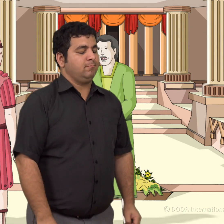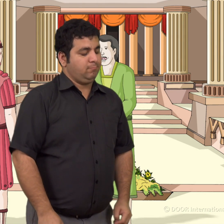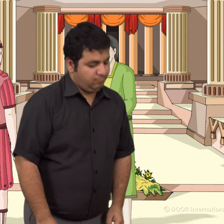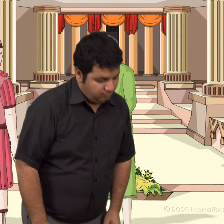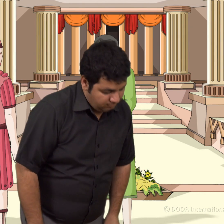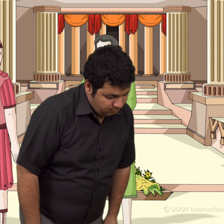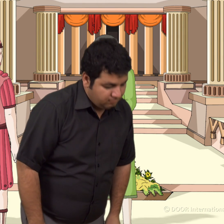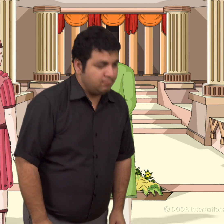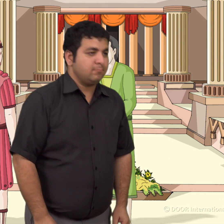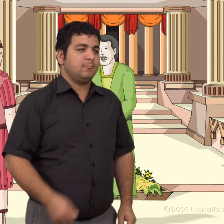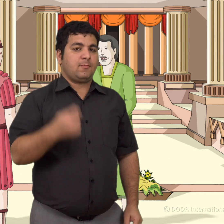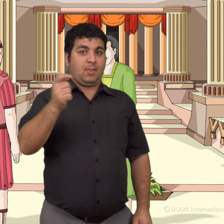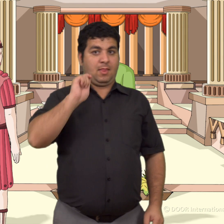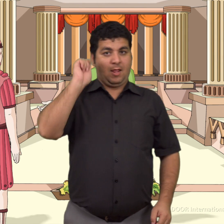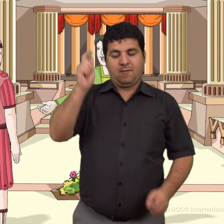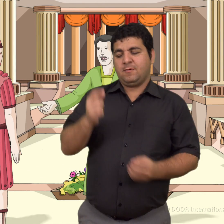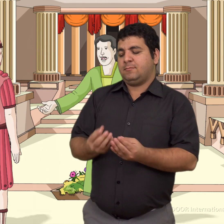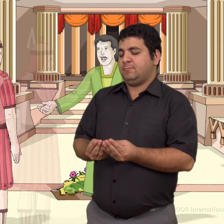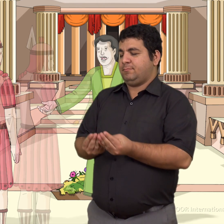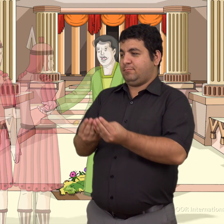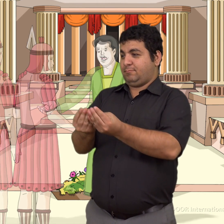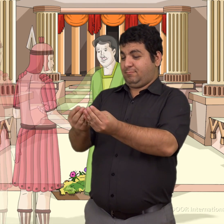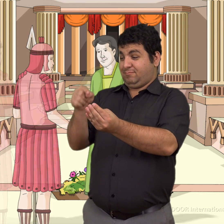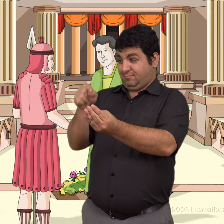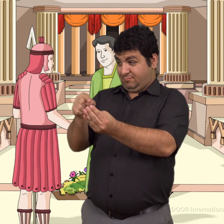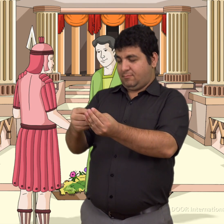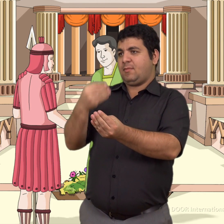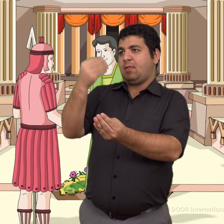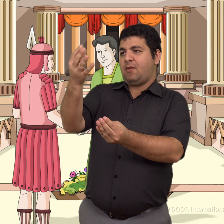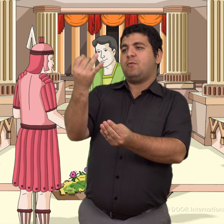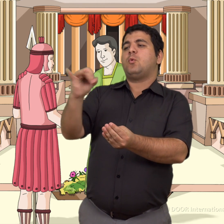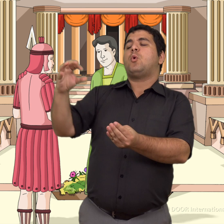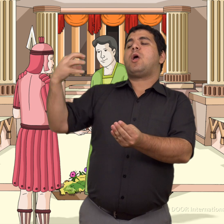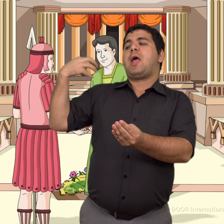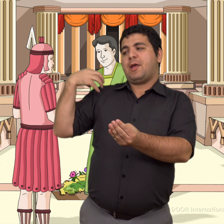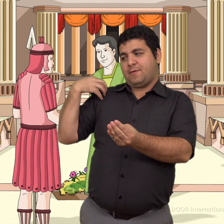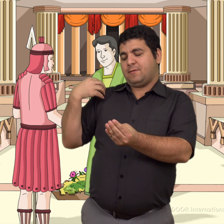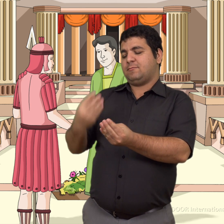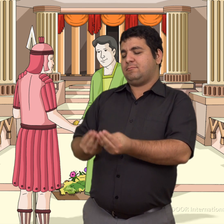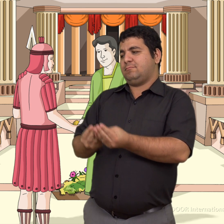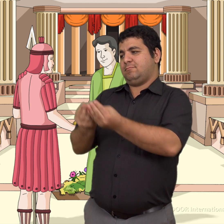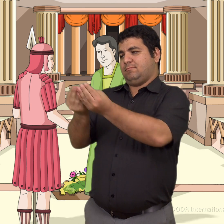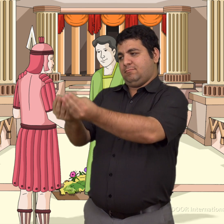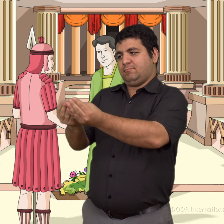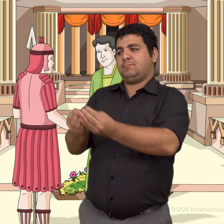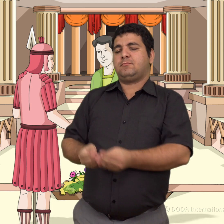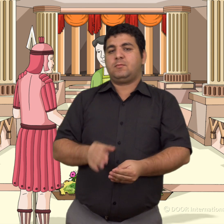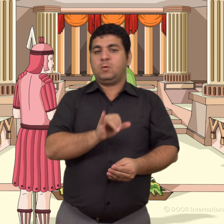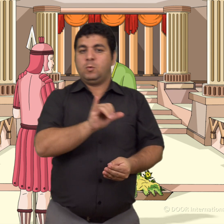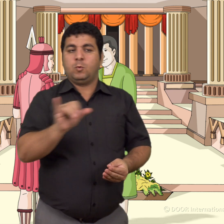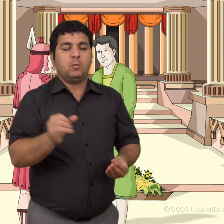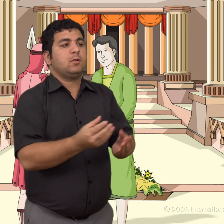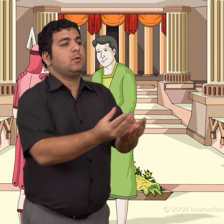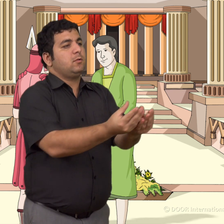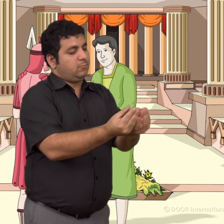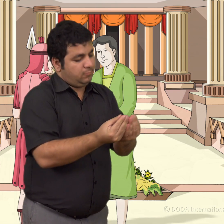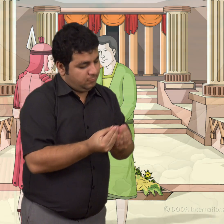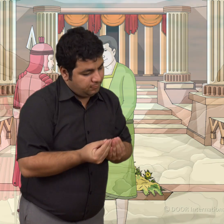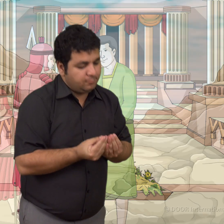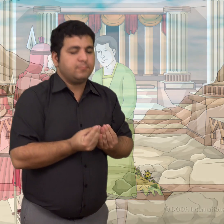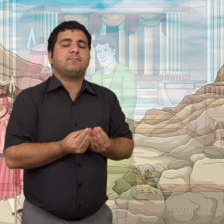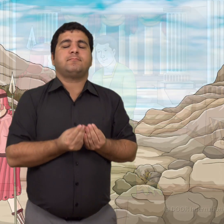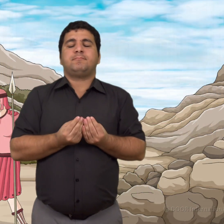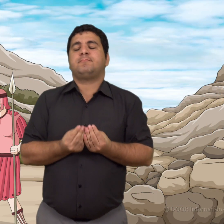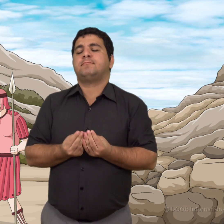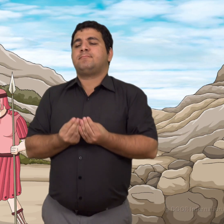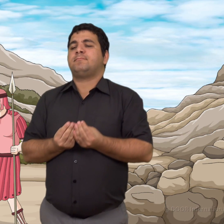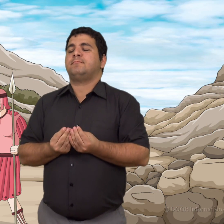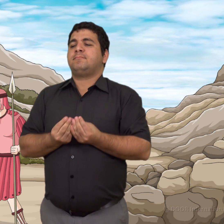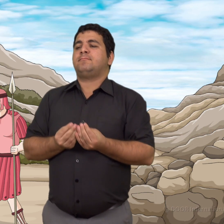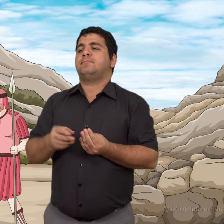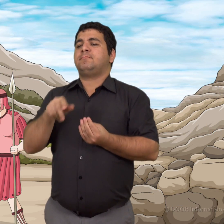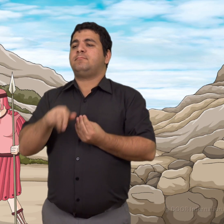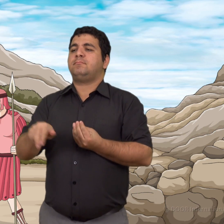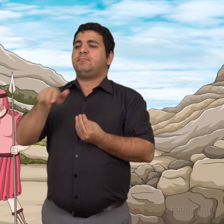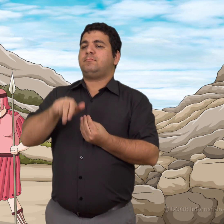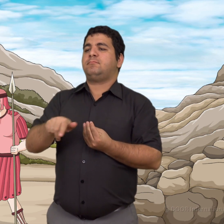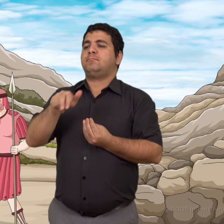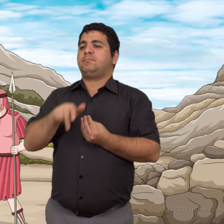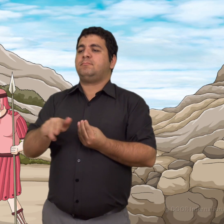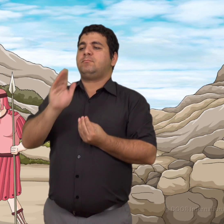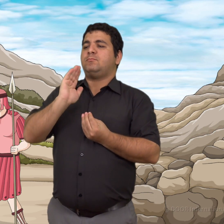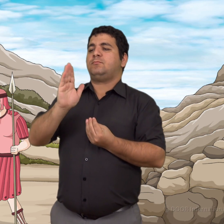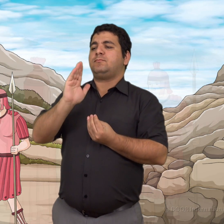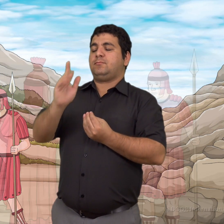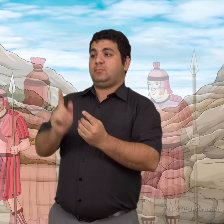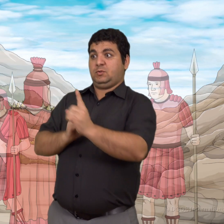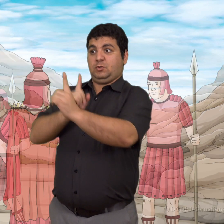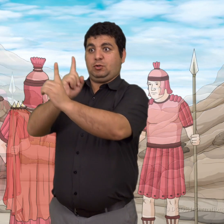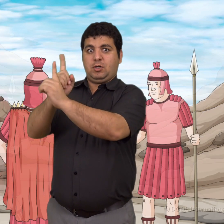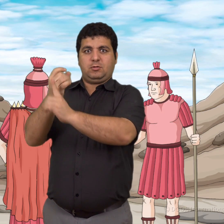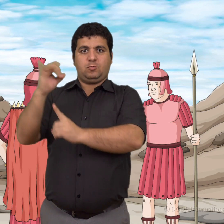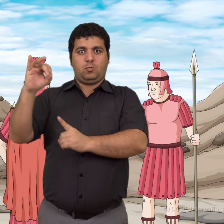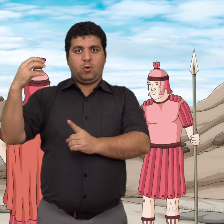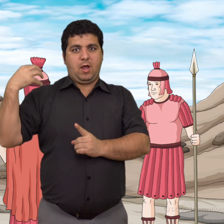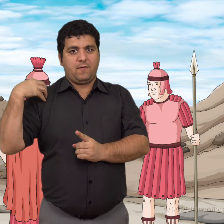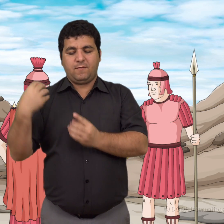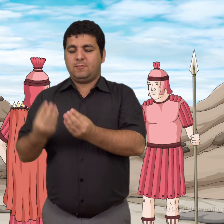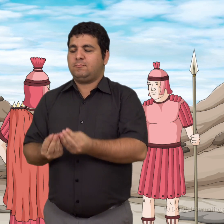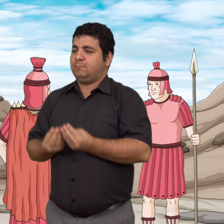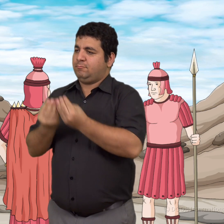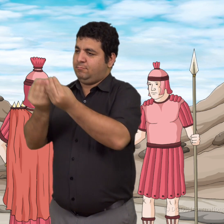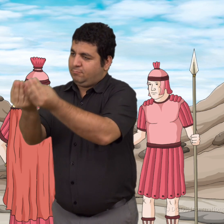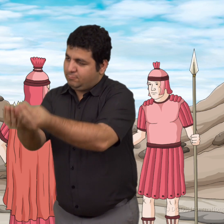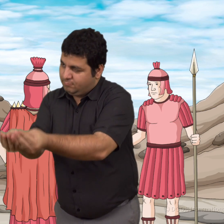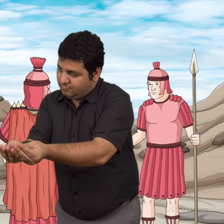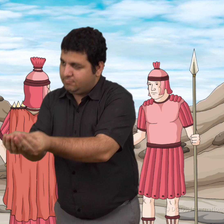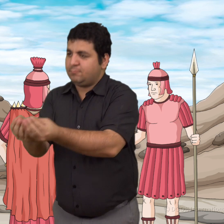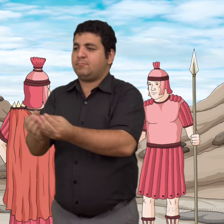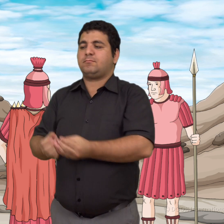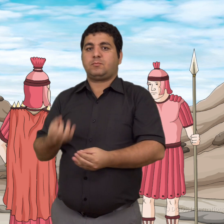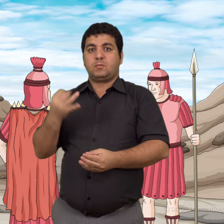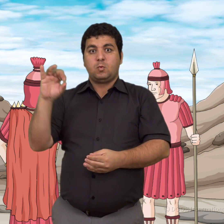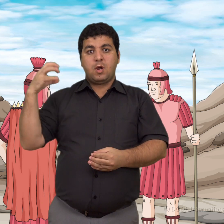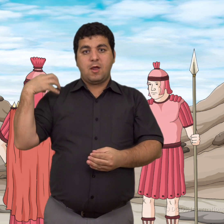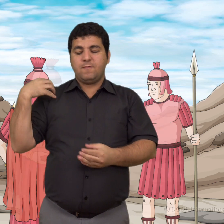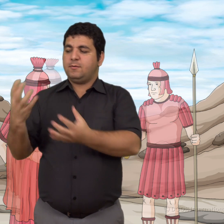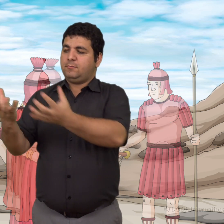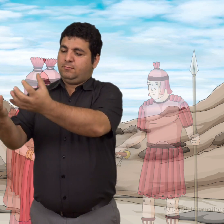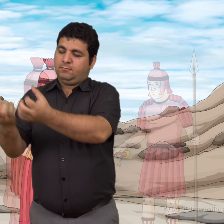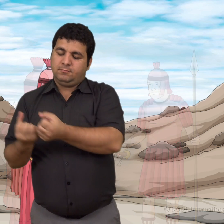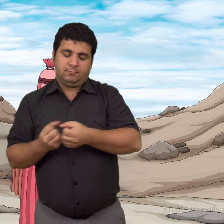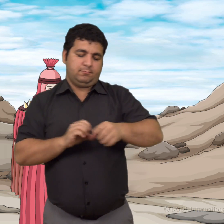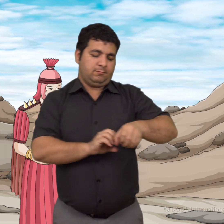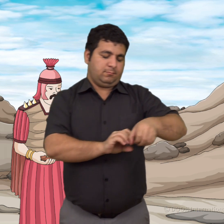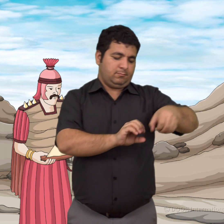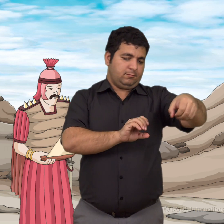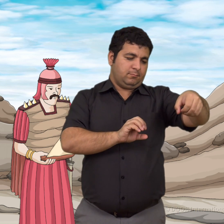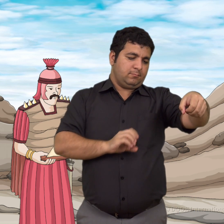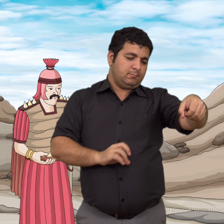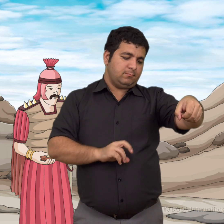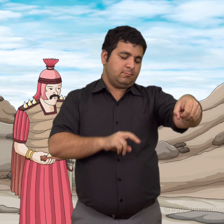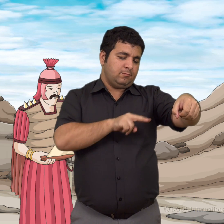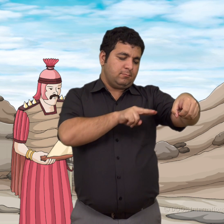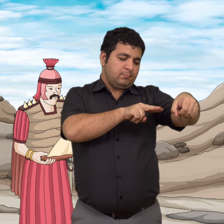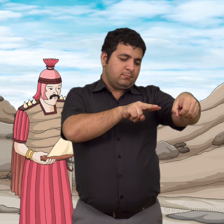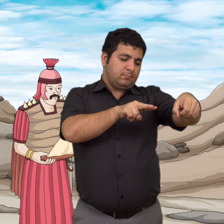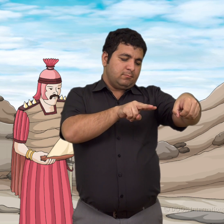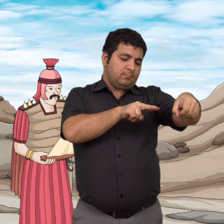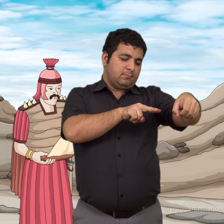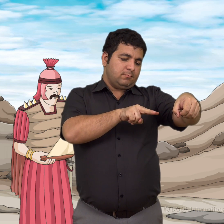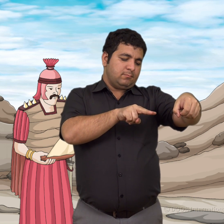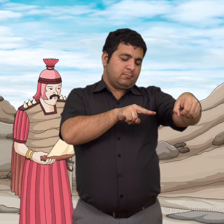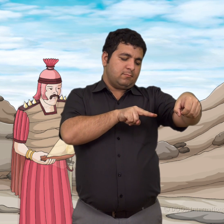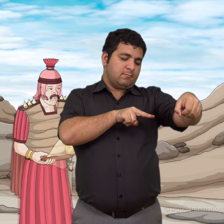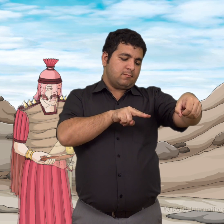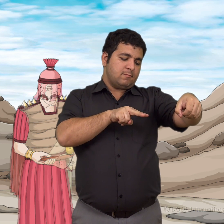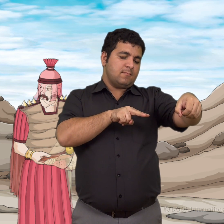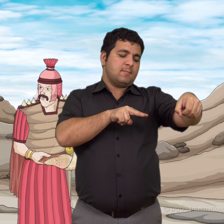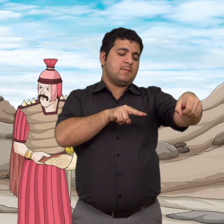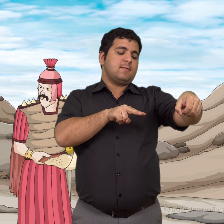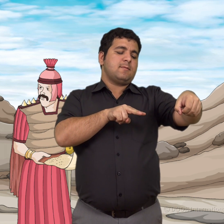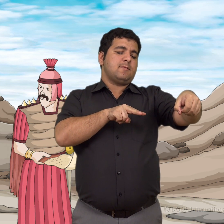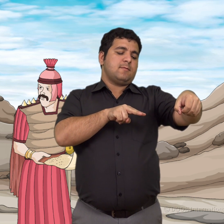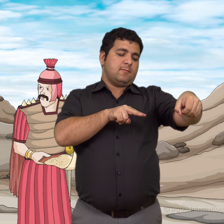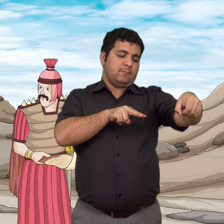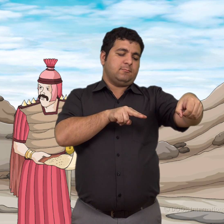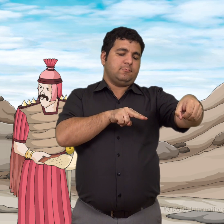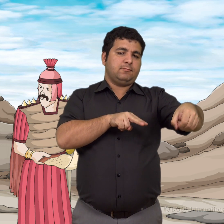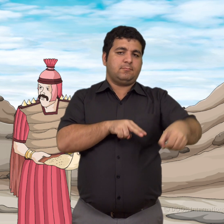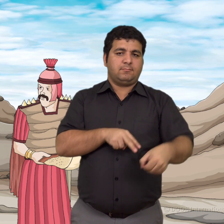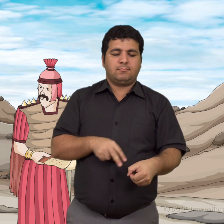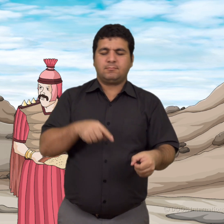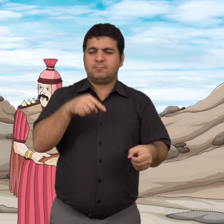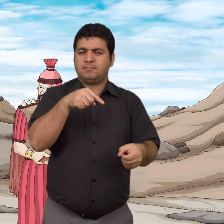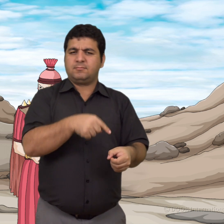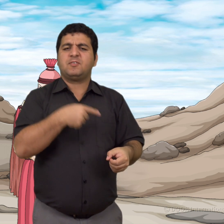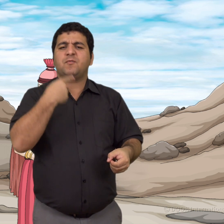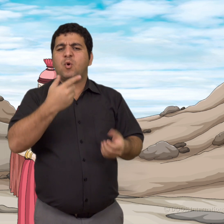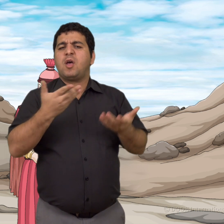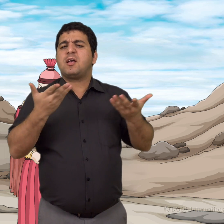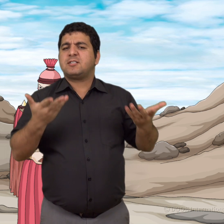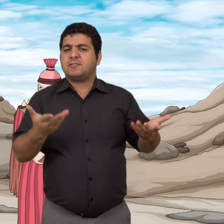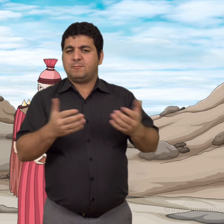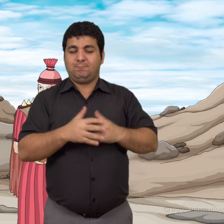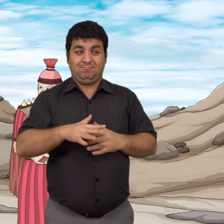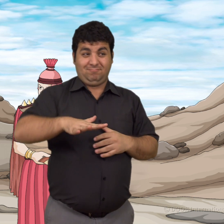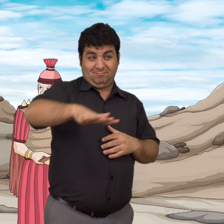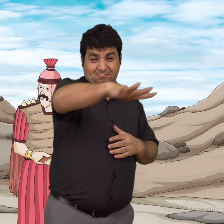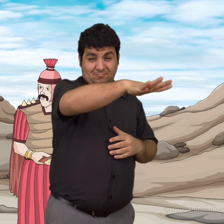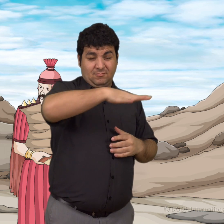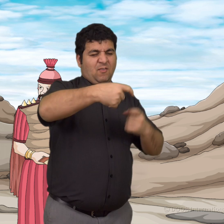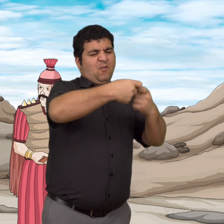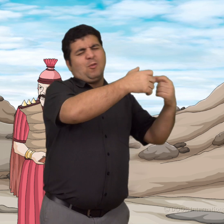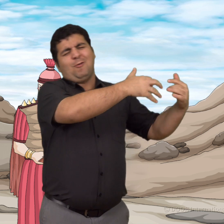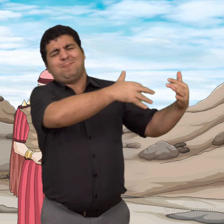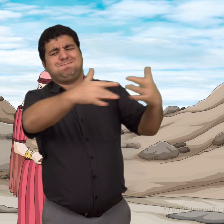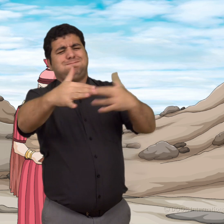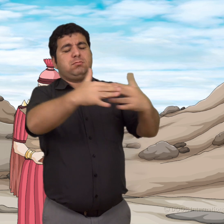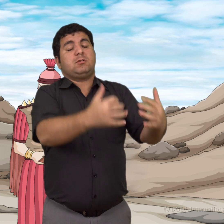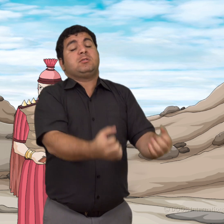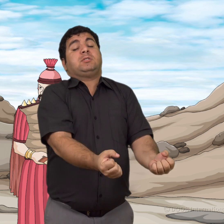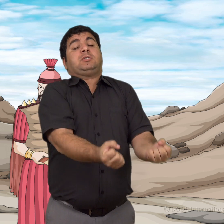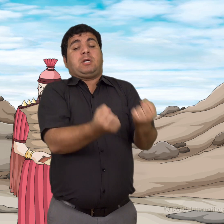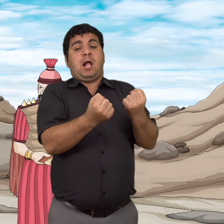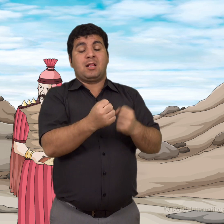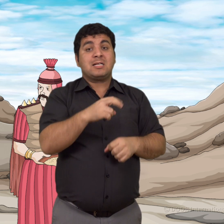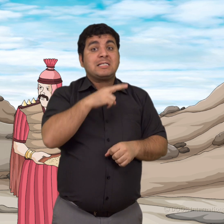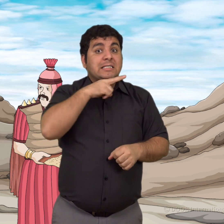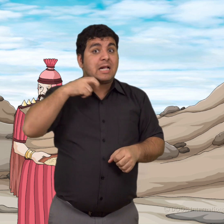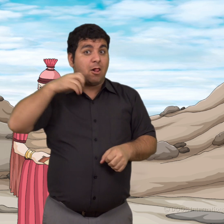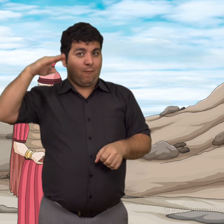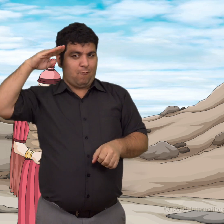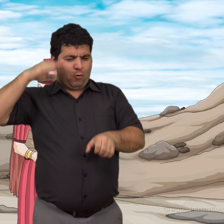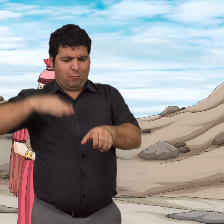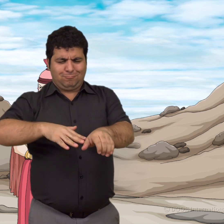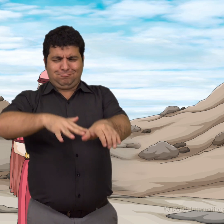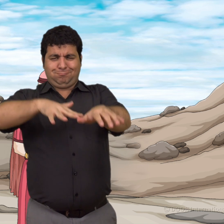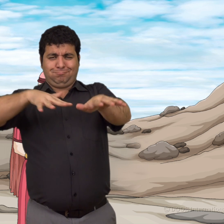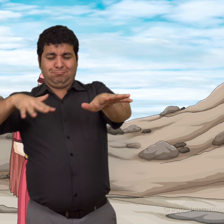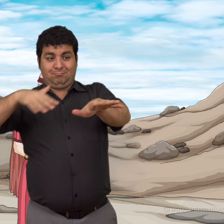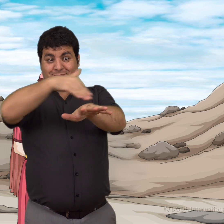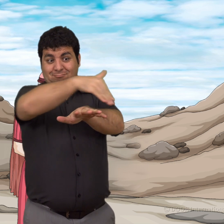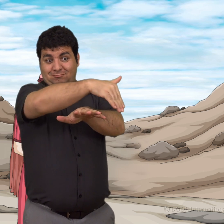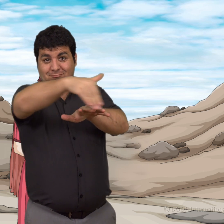In the letter he wrote: “Put Uriah at the front of the fiercest battle;